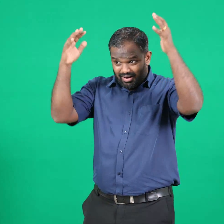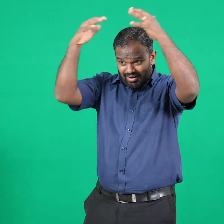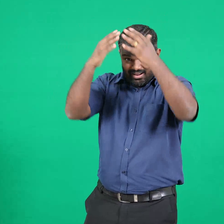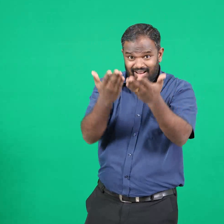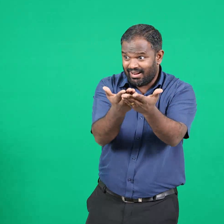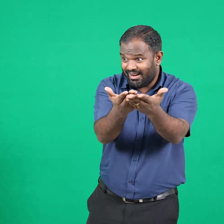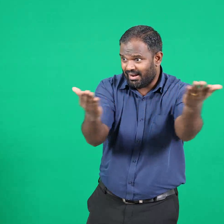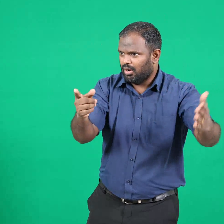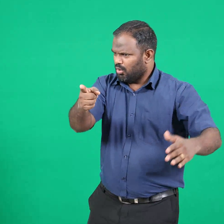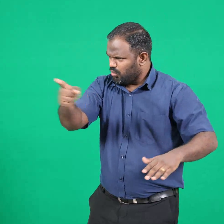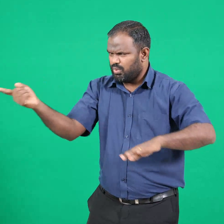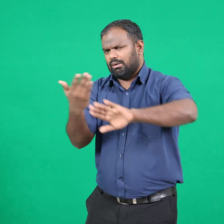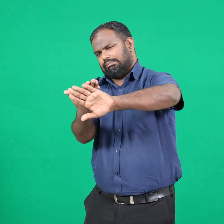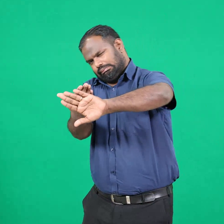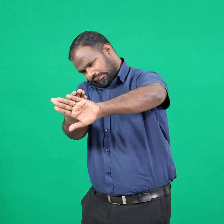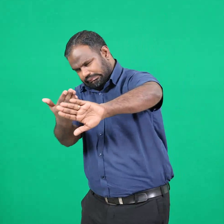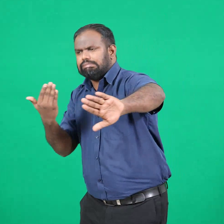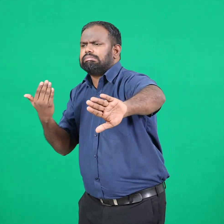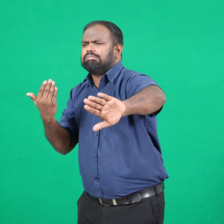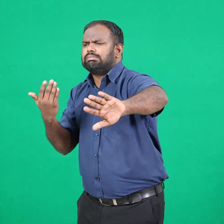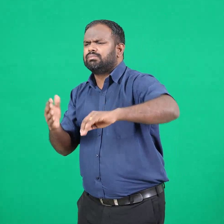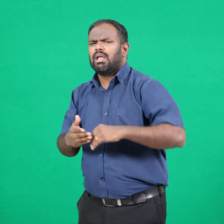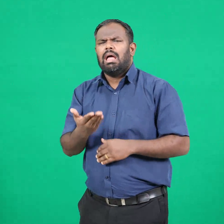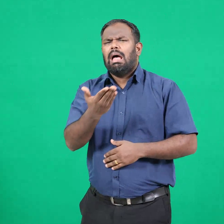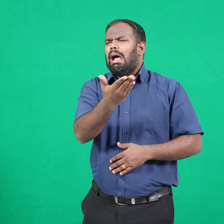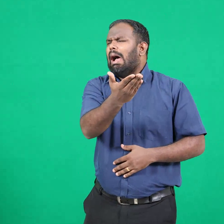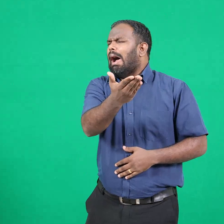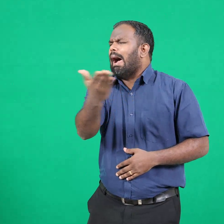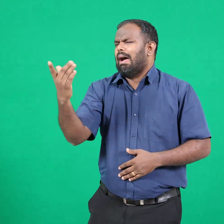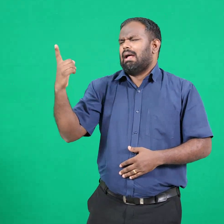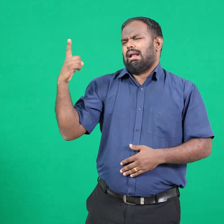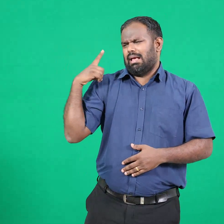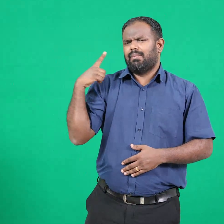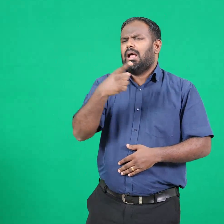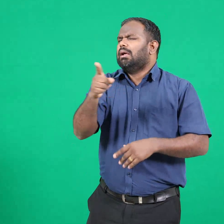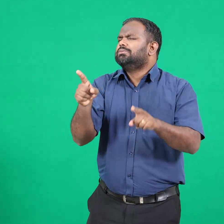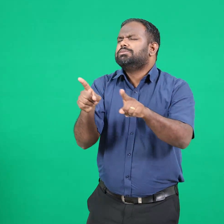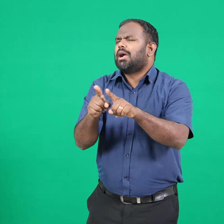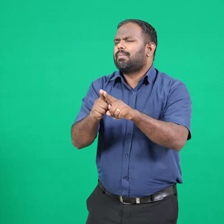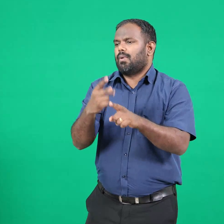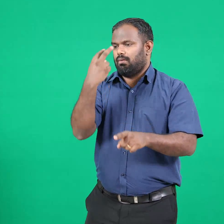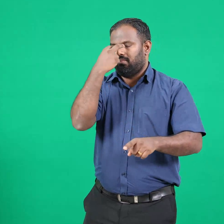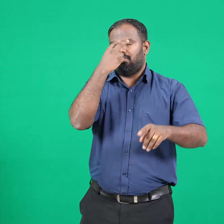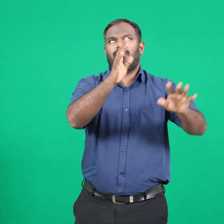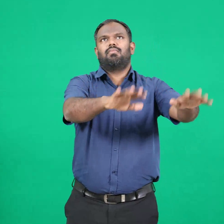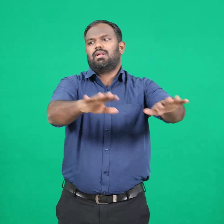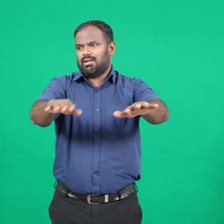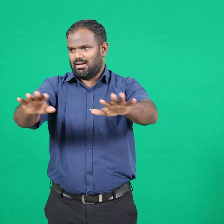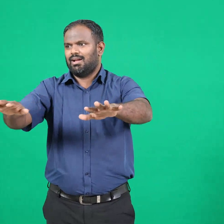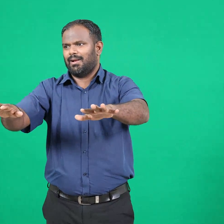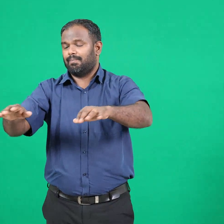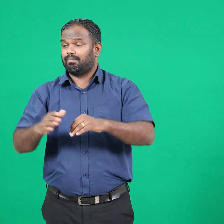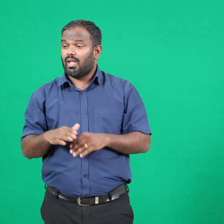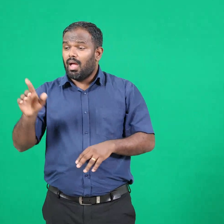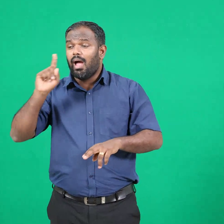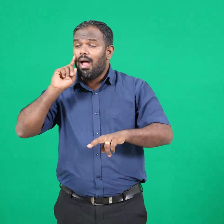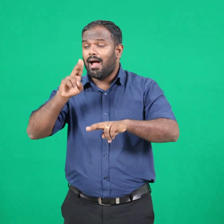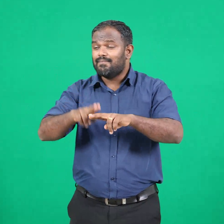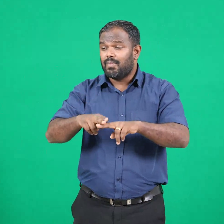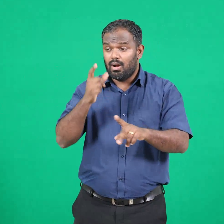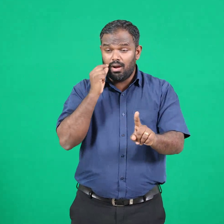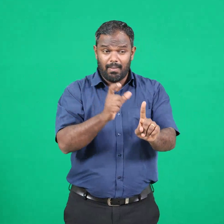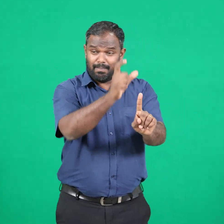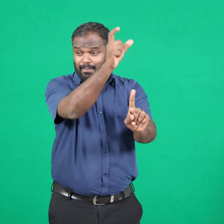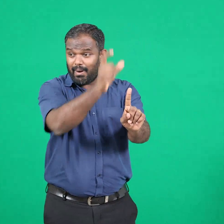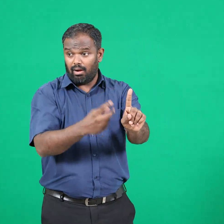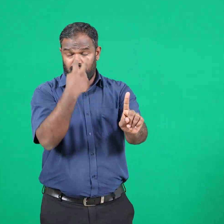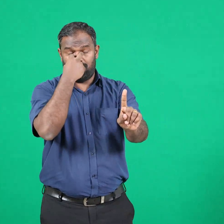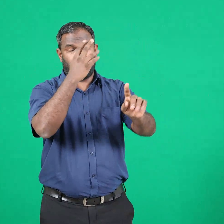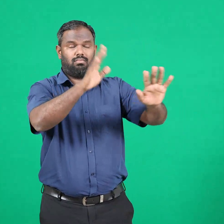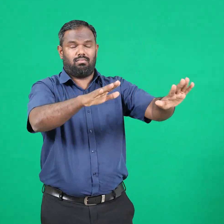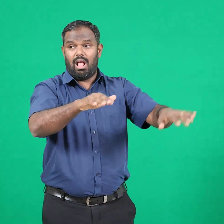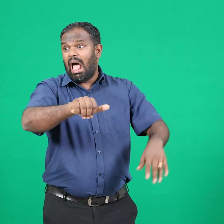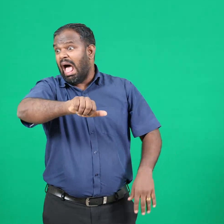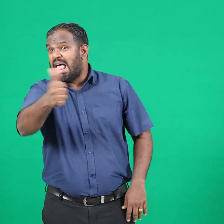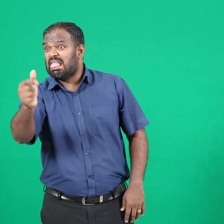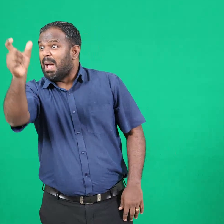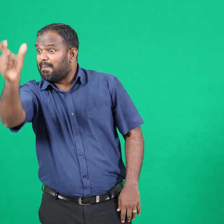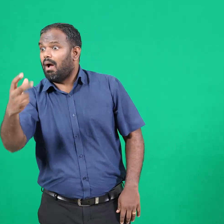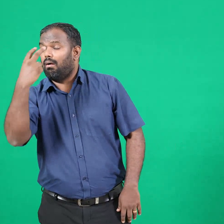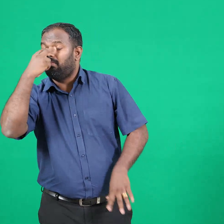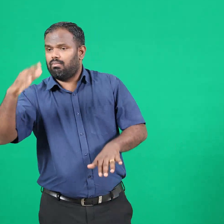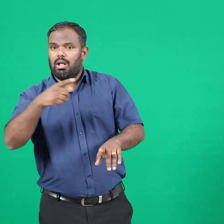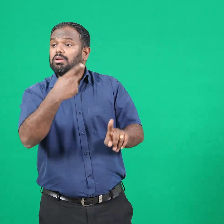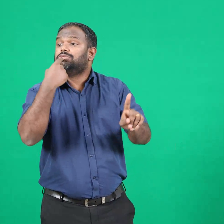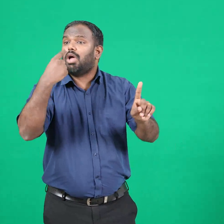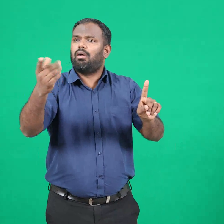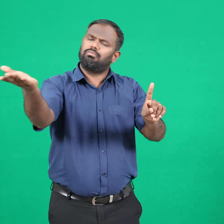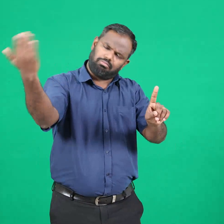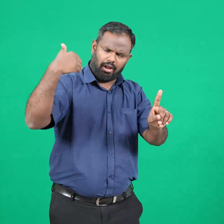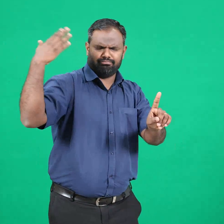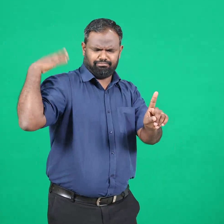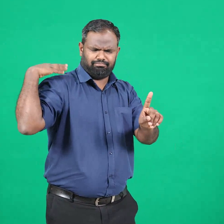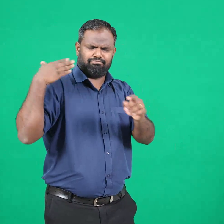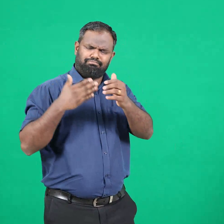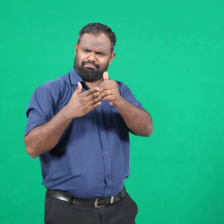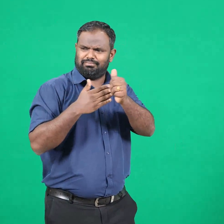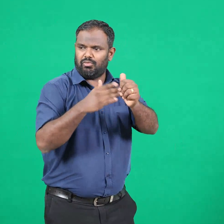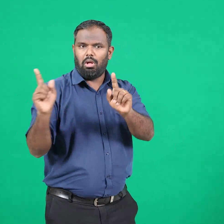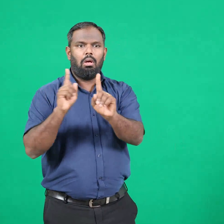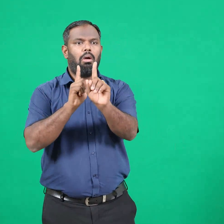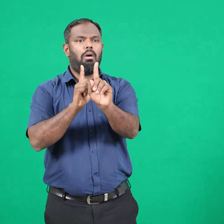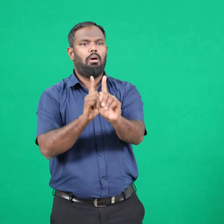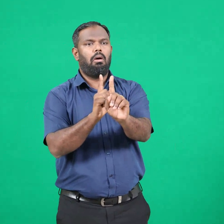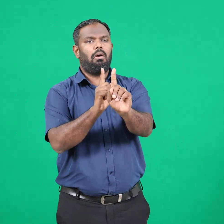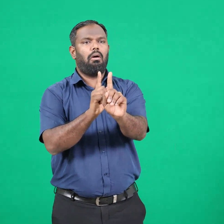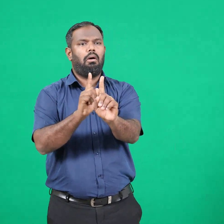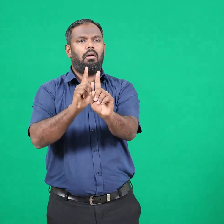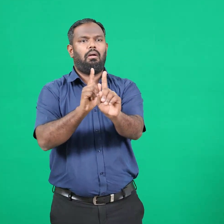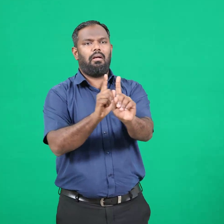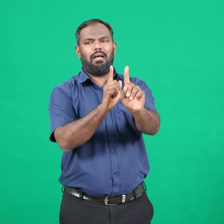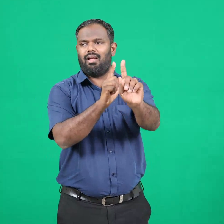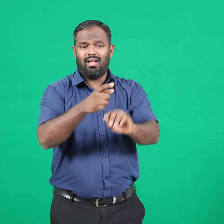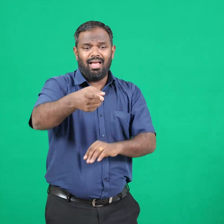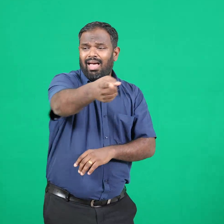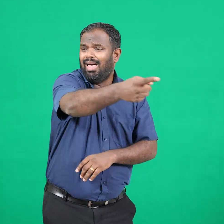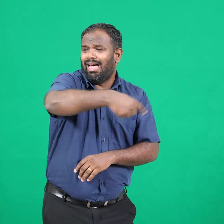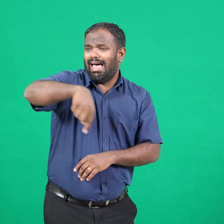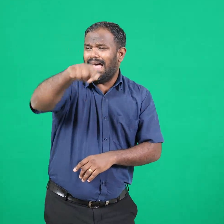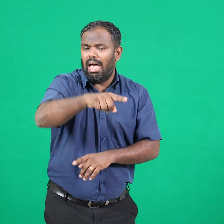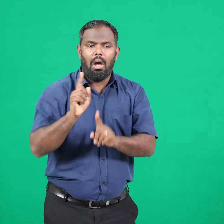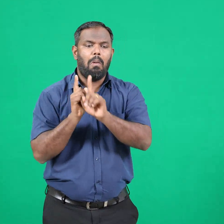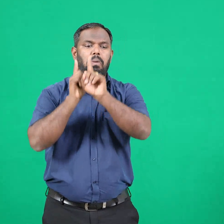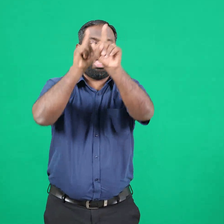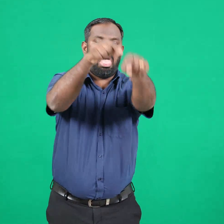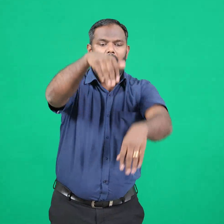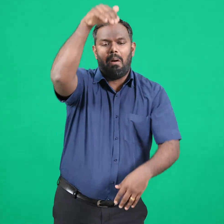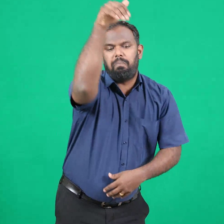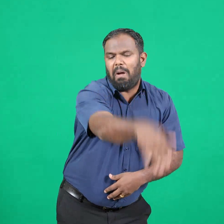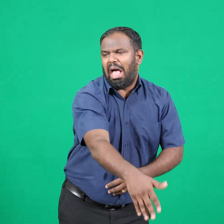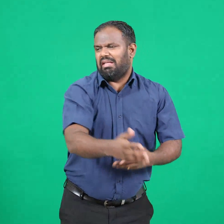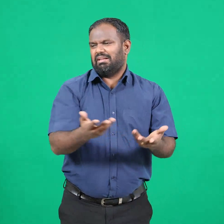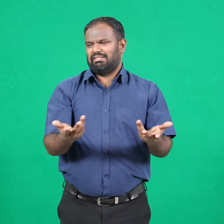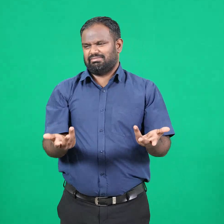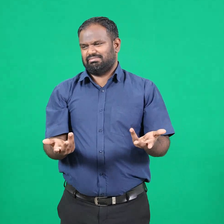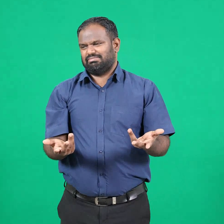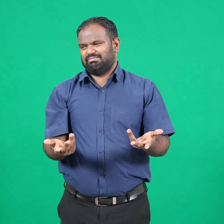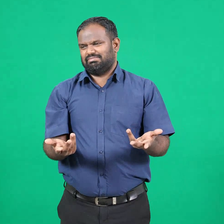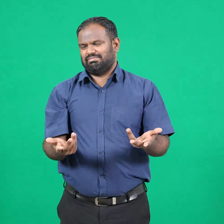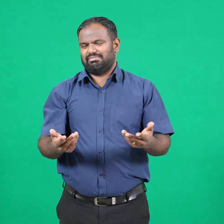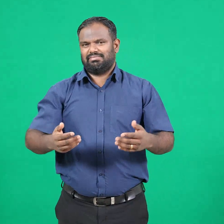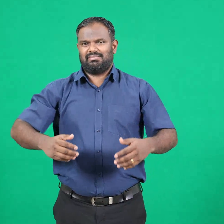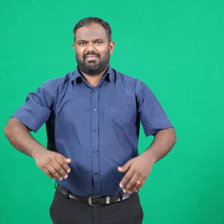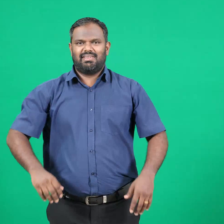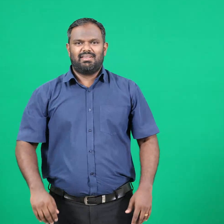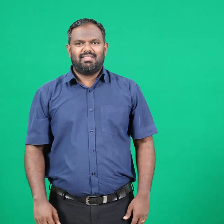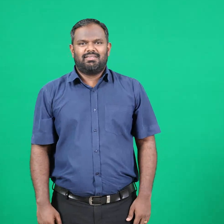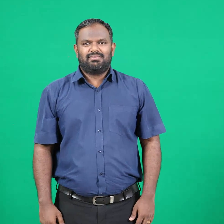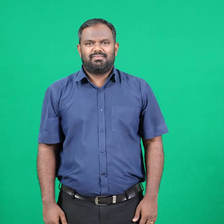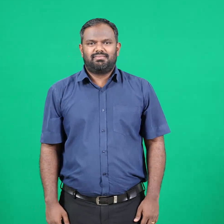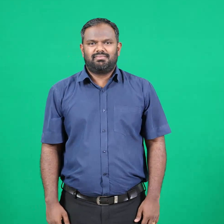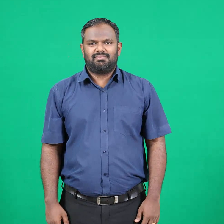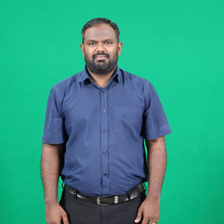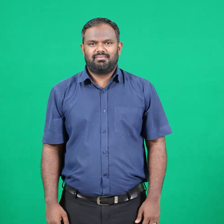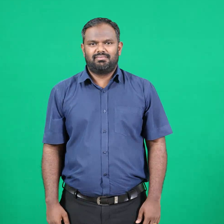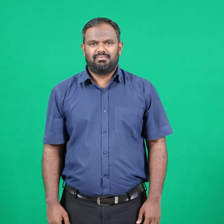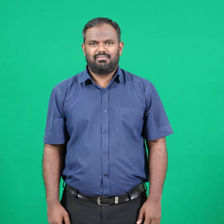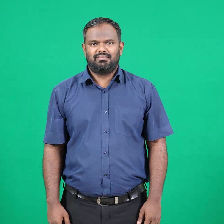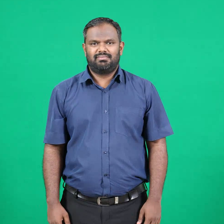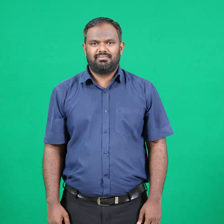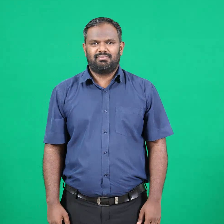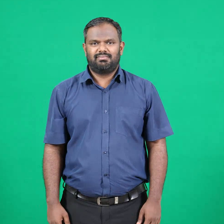Disregard them! They are blind guides. If a blind man leads a blind man, both will fall into a pit."